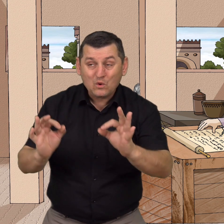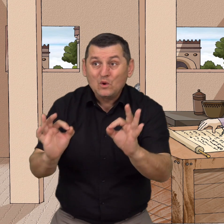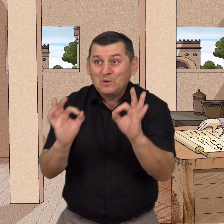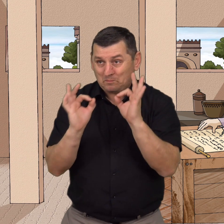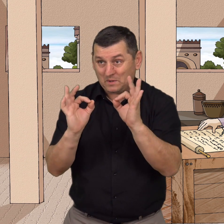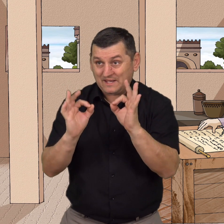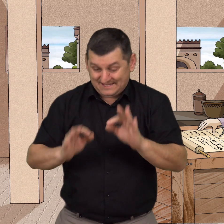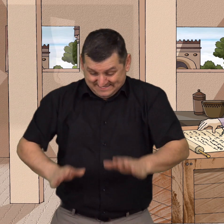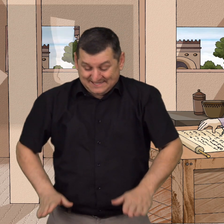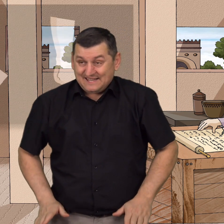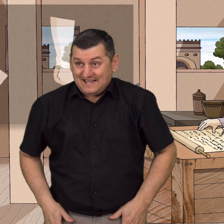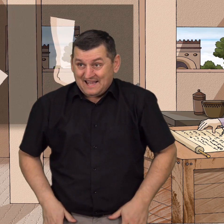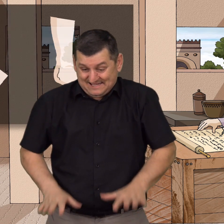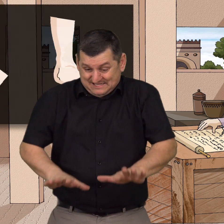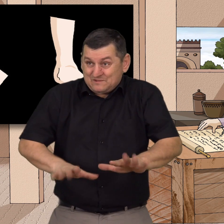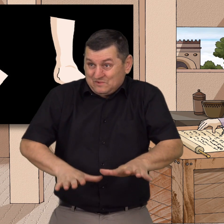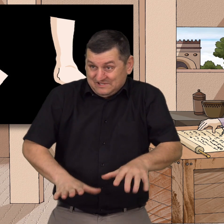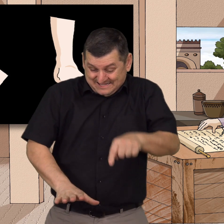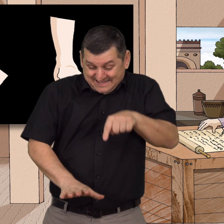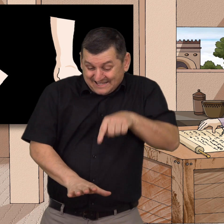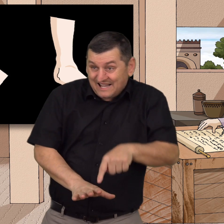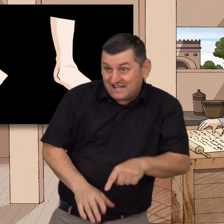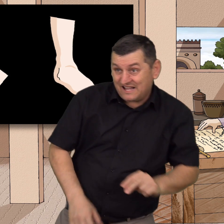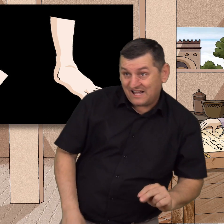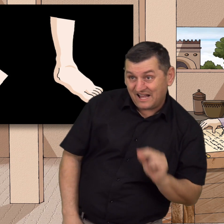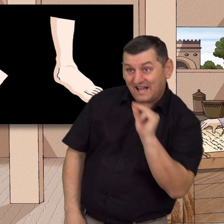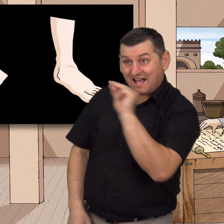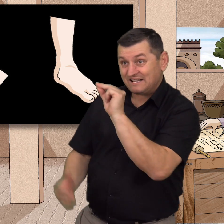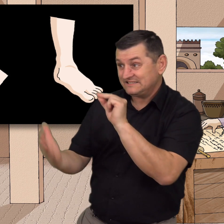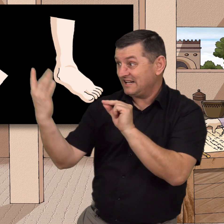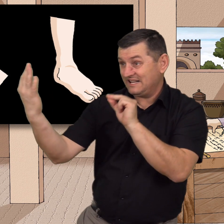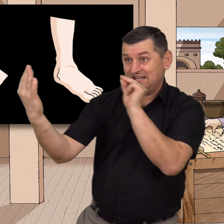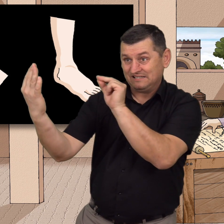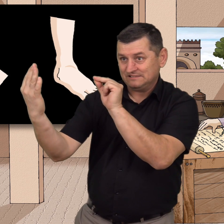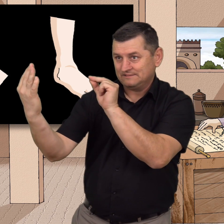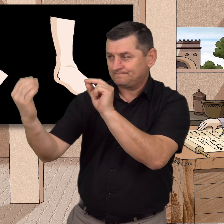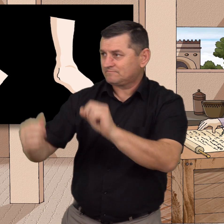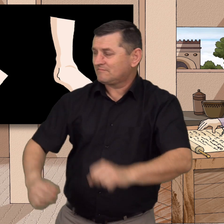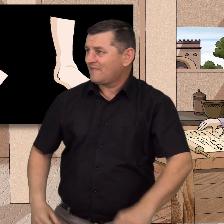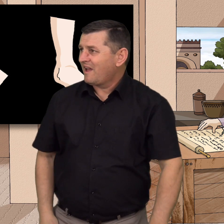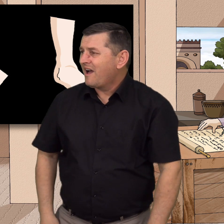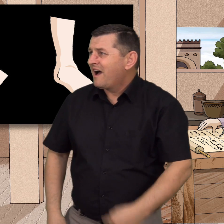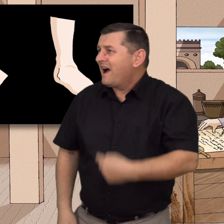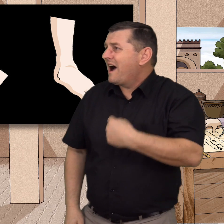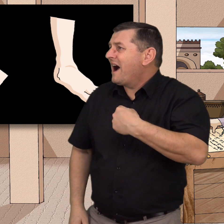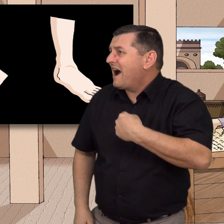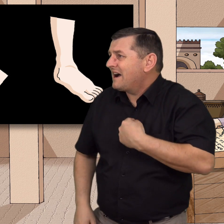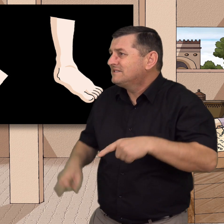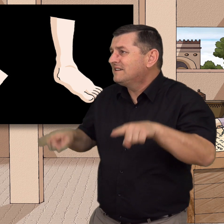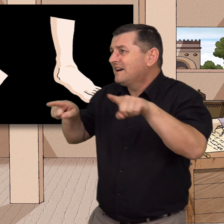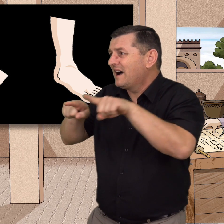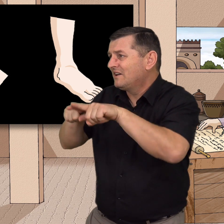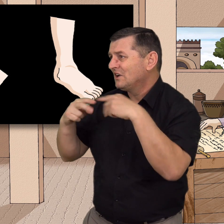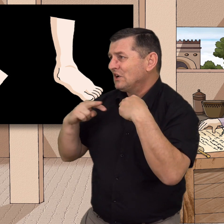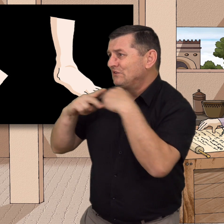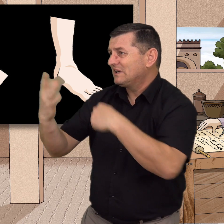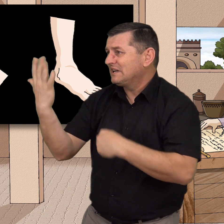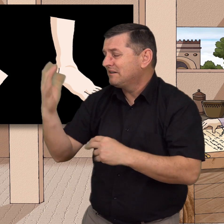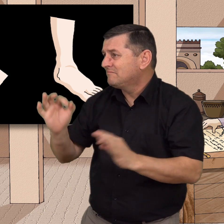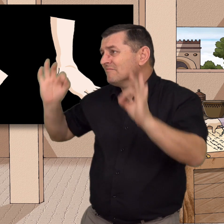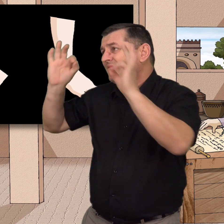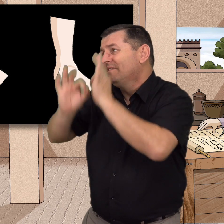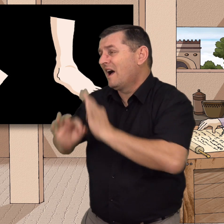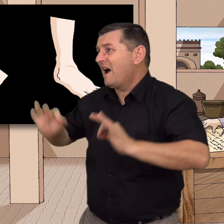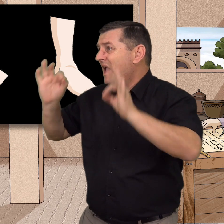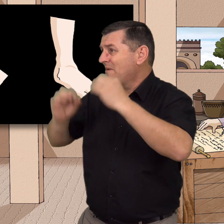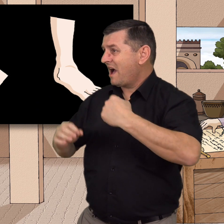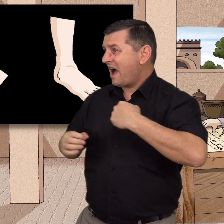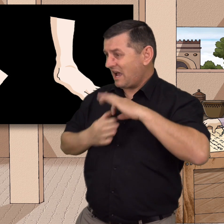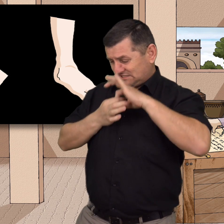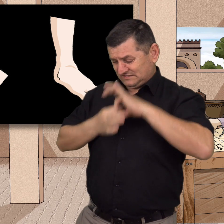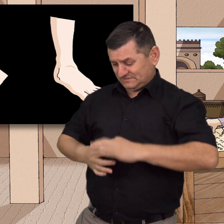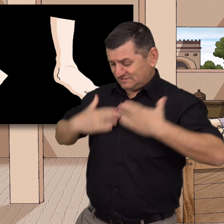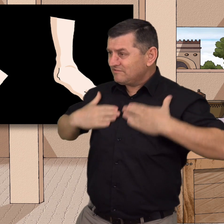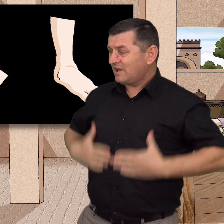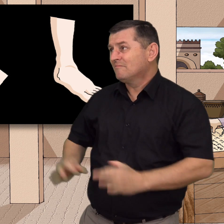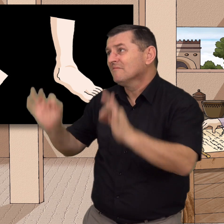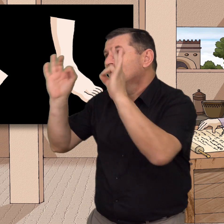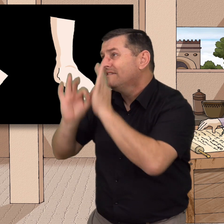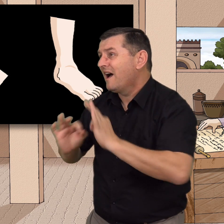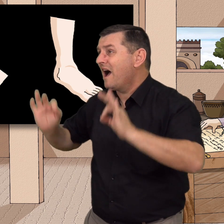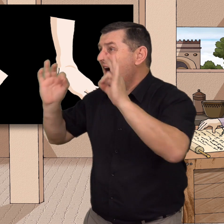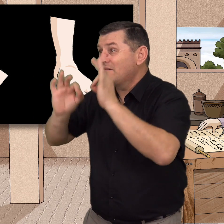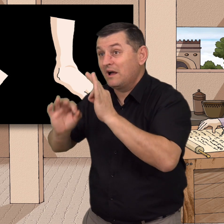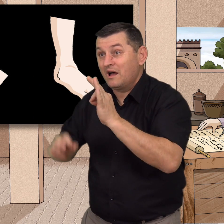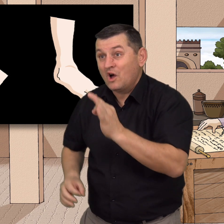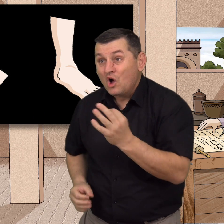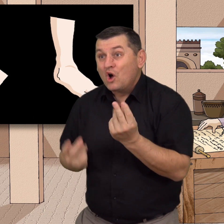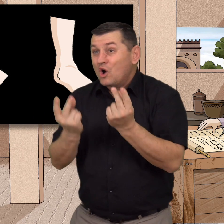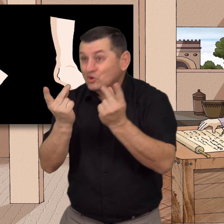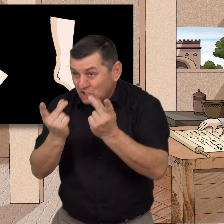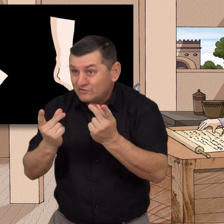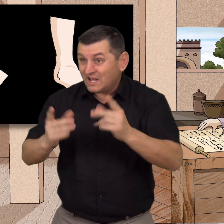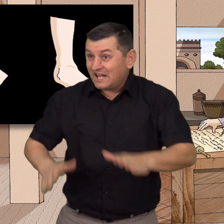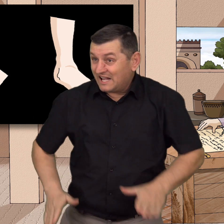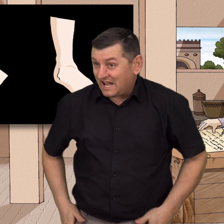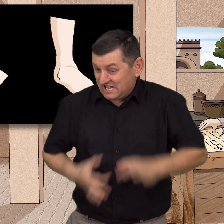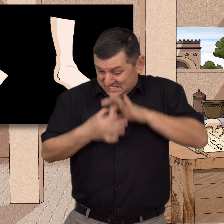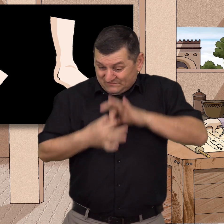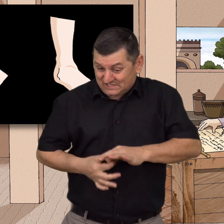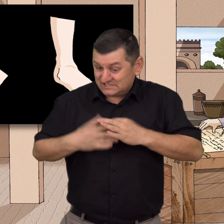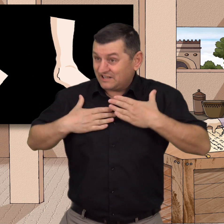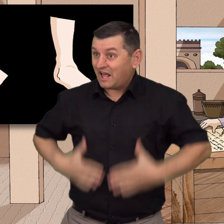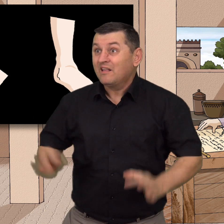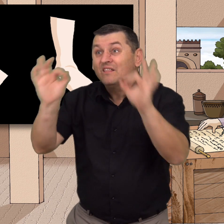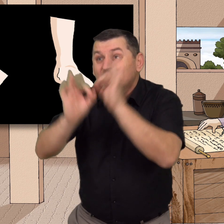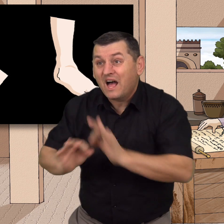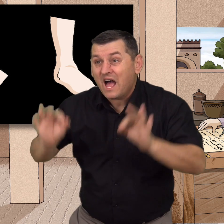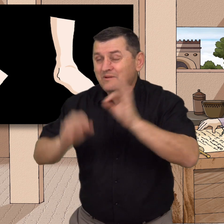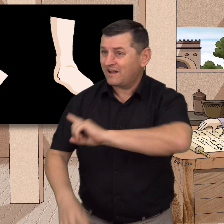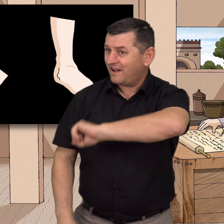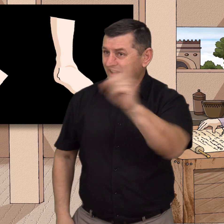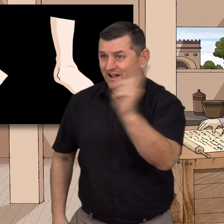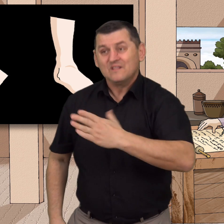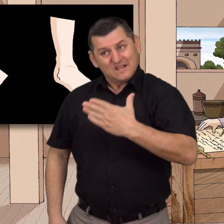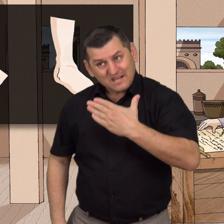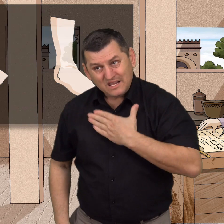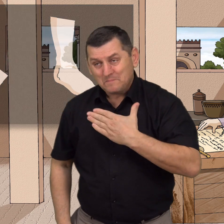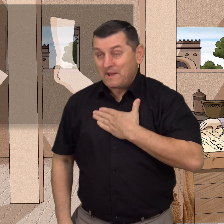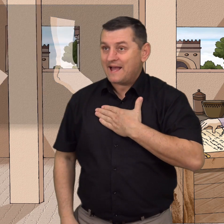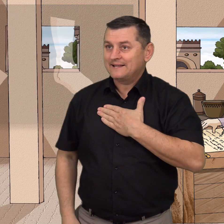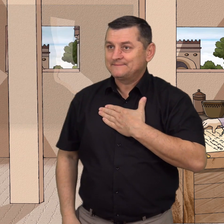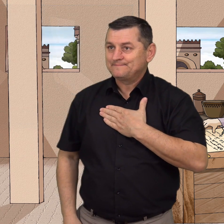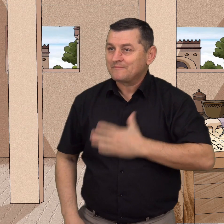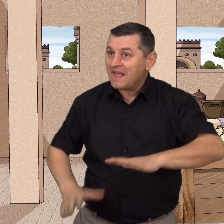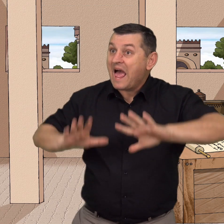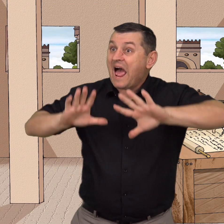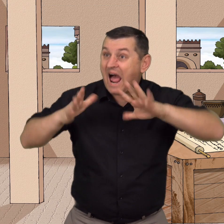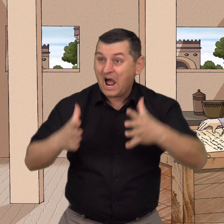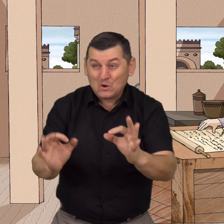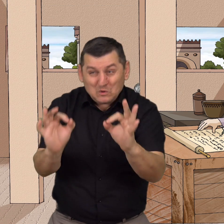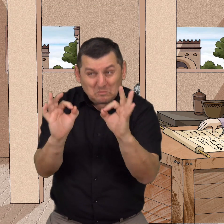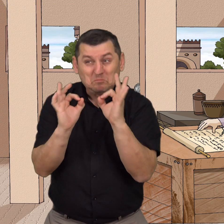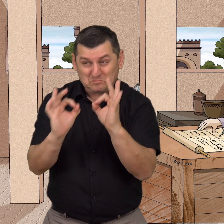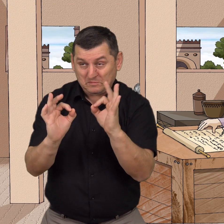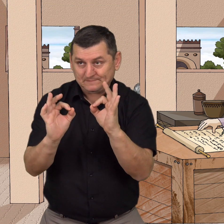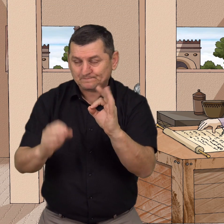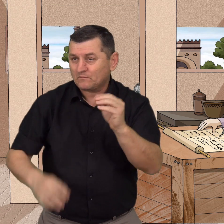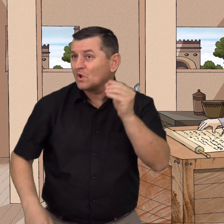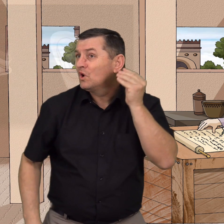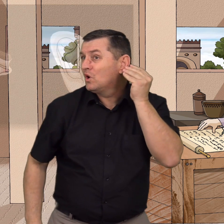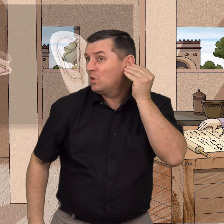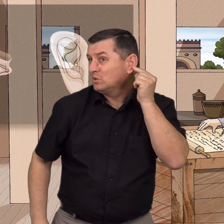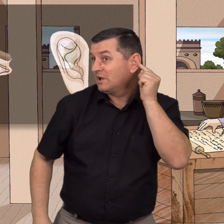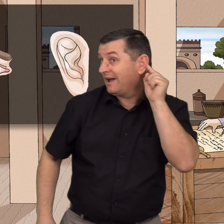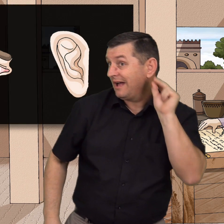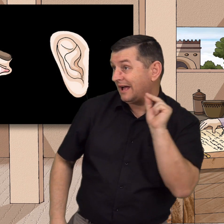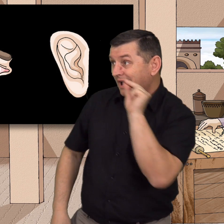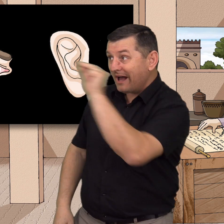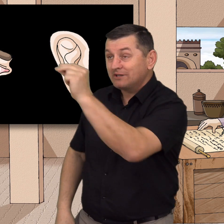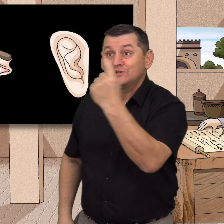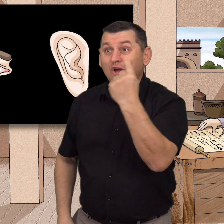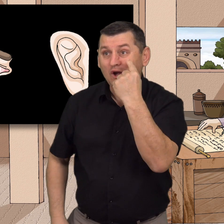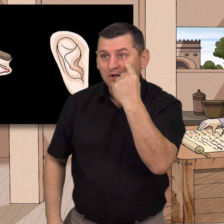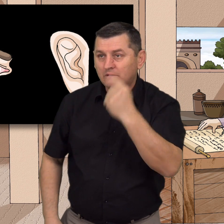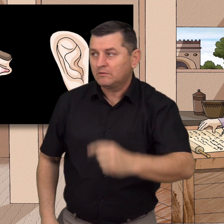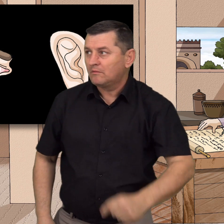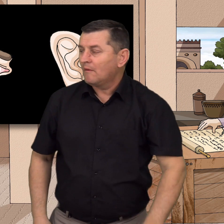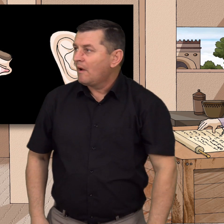If the foot should say, “Because I am not a hand, I do not belong to the body,” that would not make it any less a part of the body.